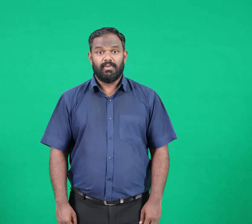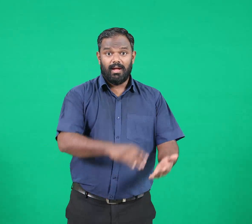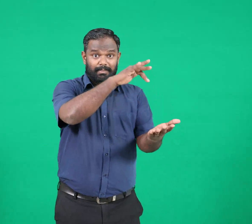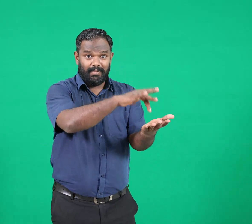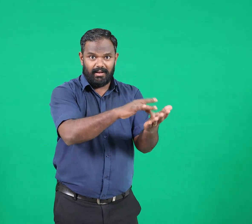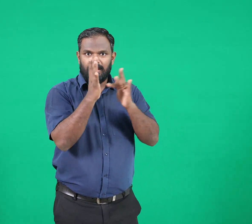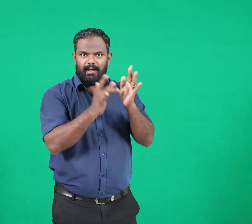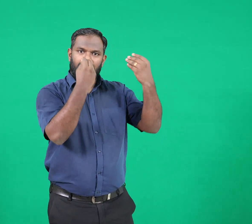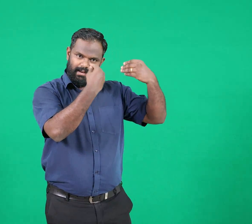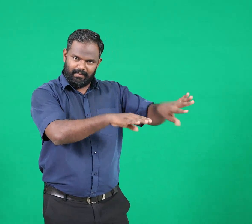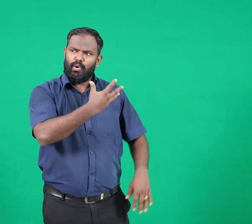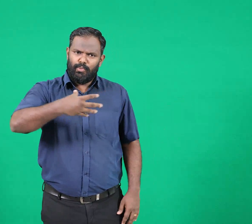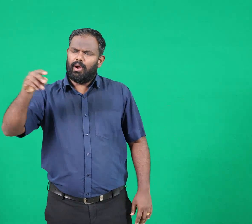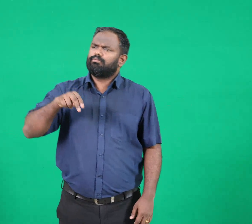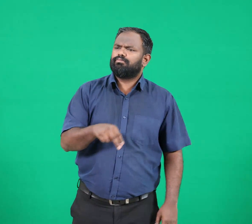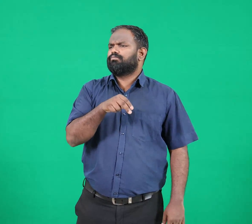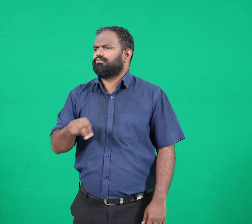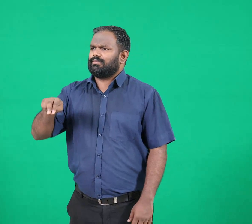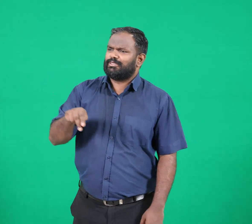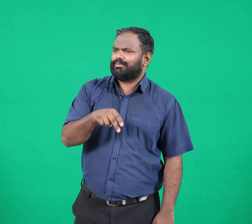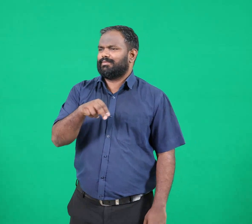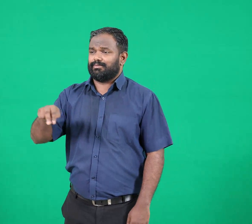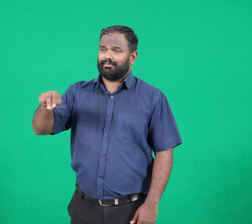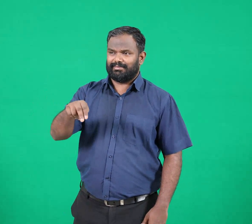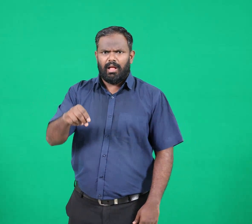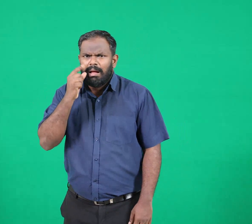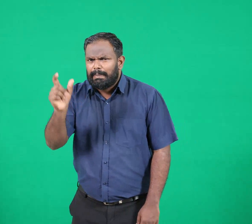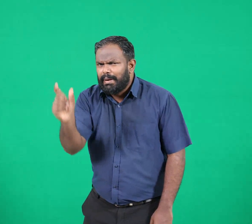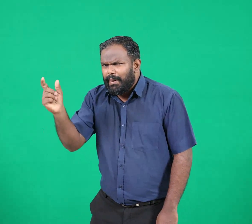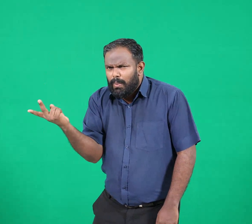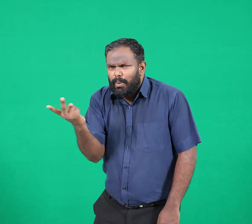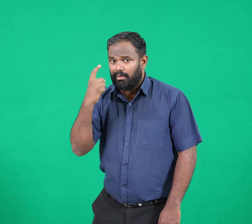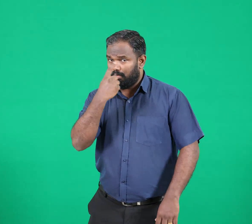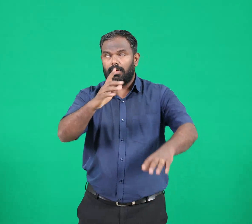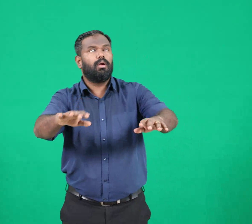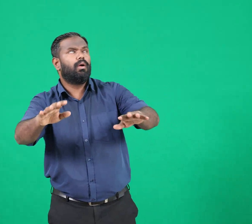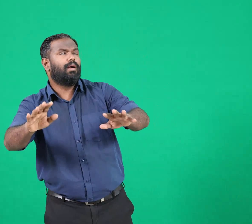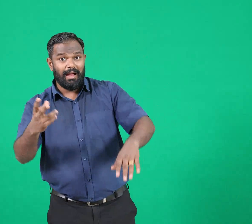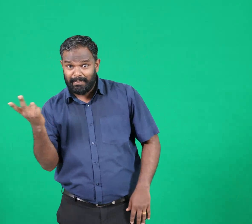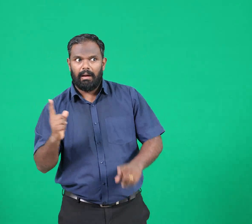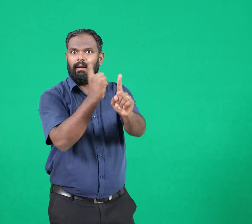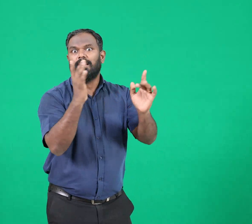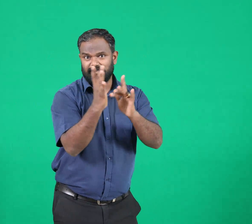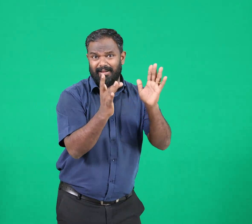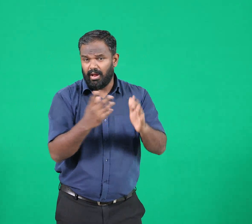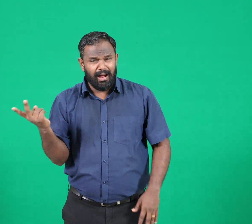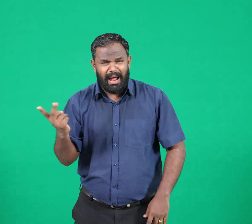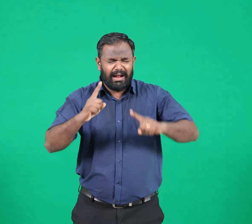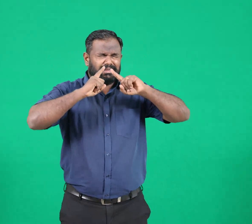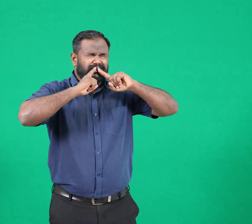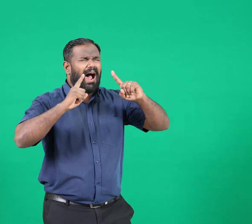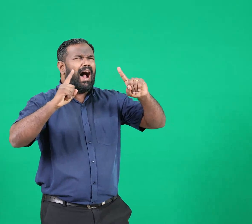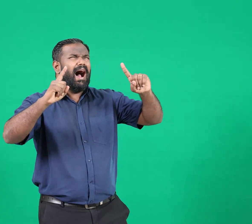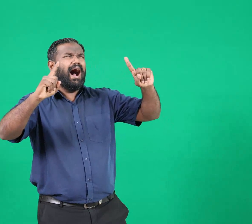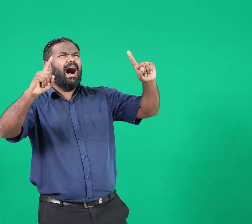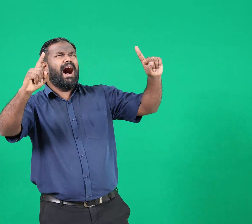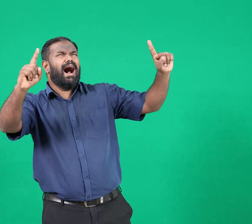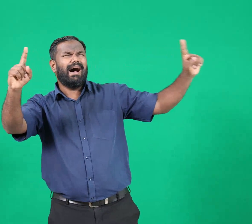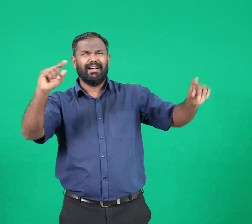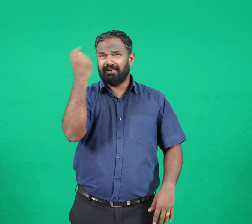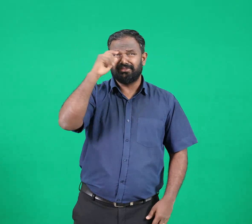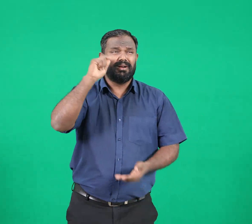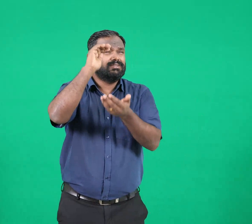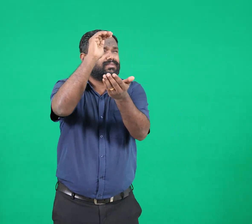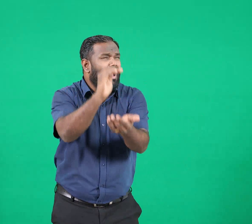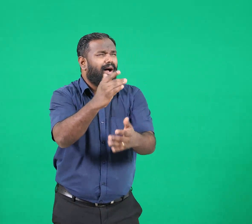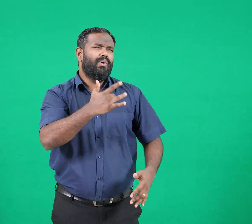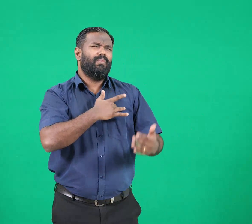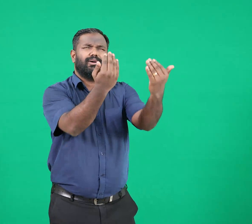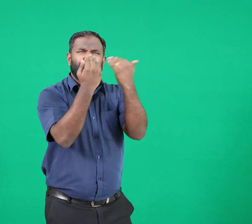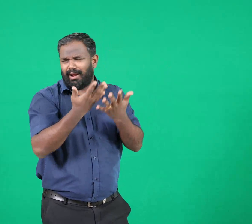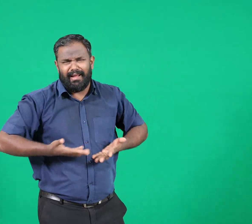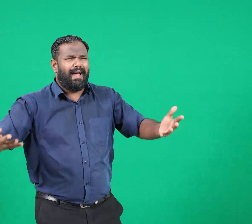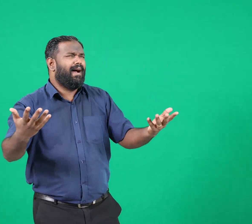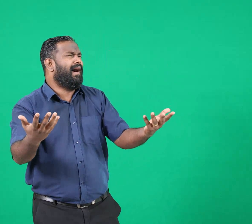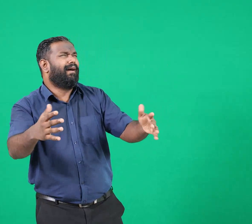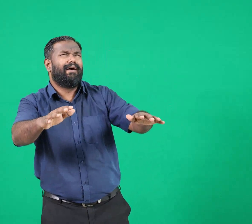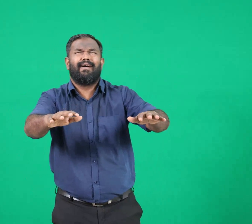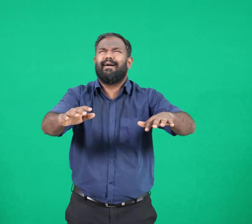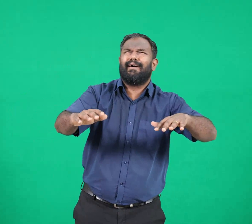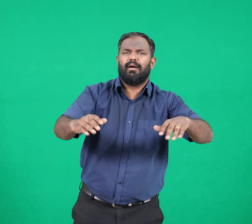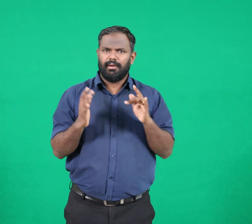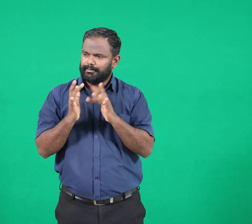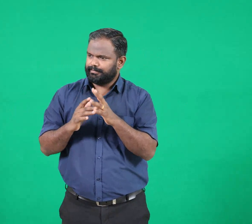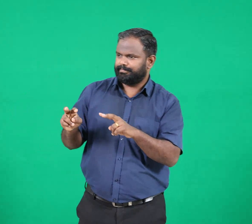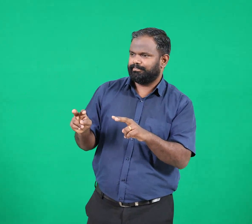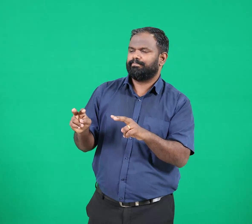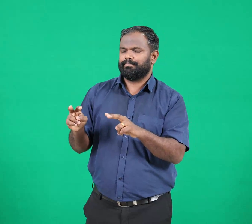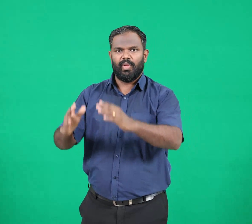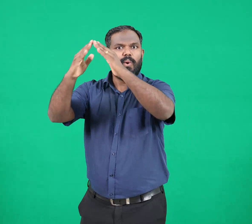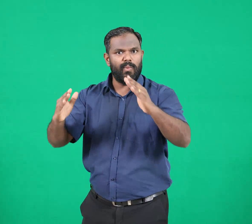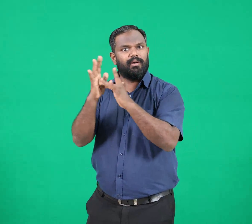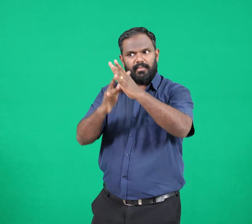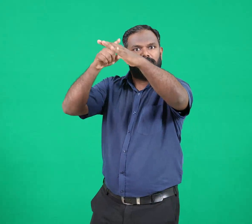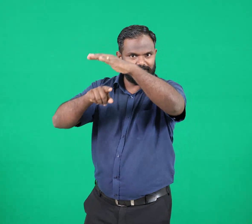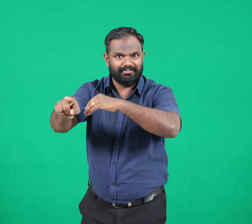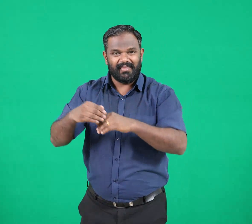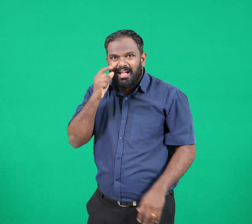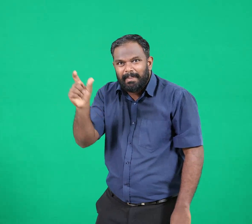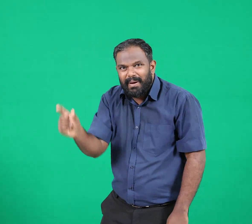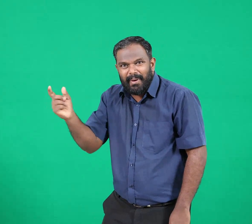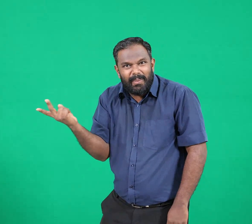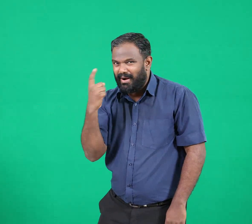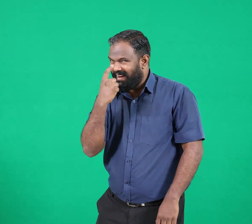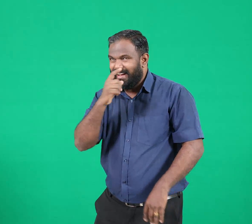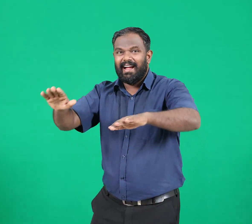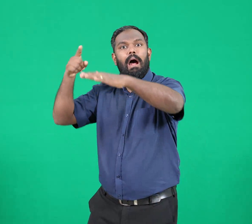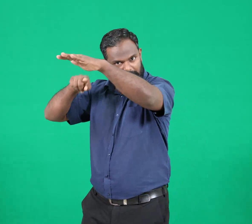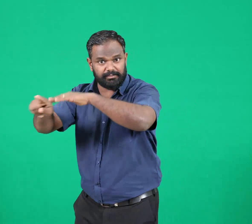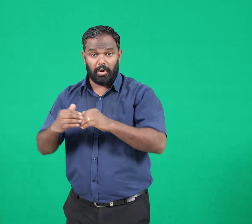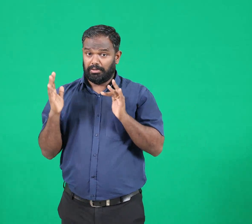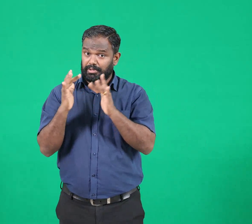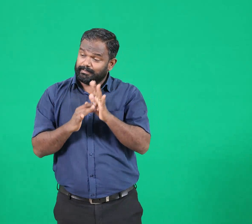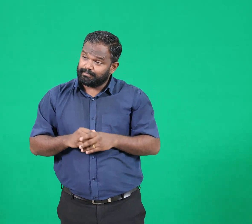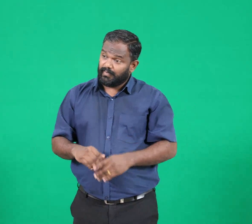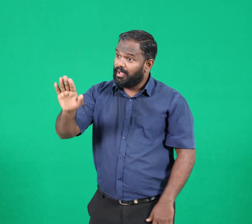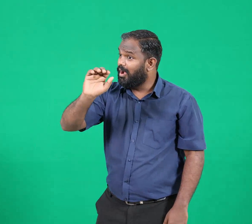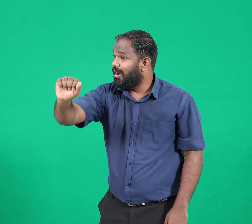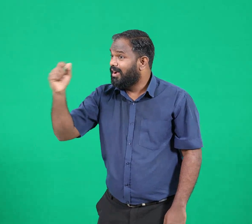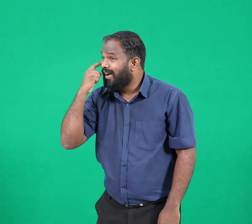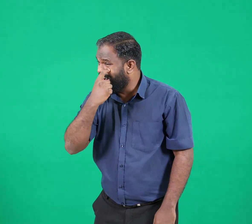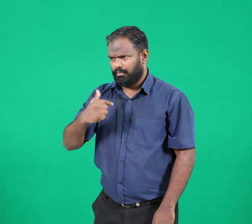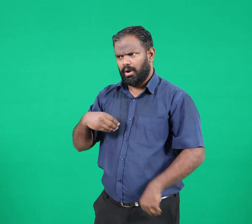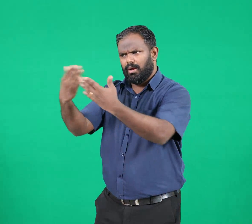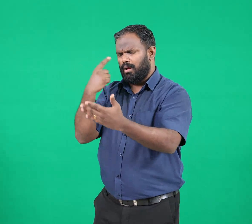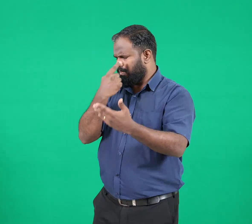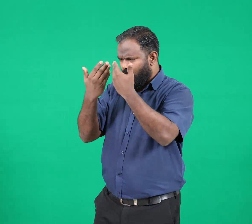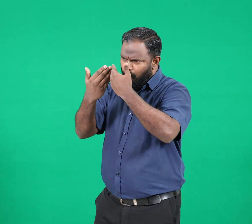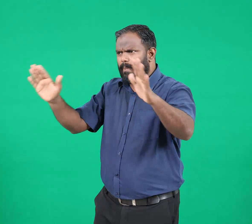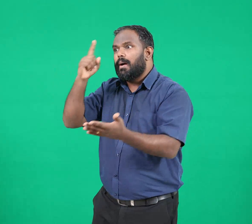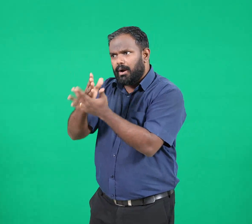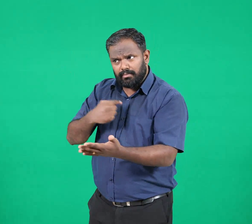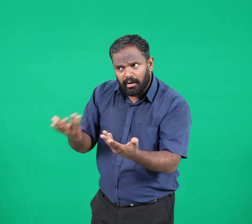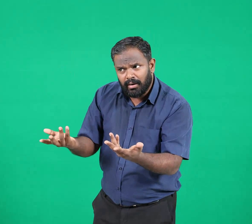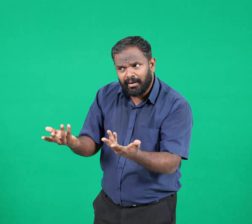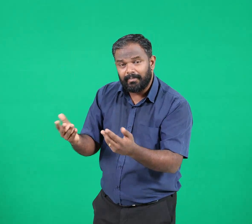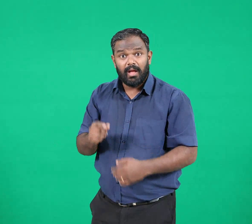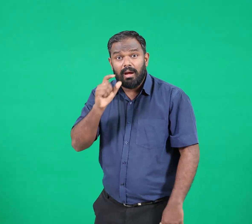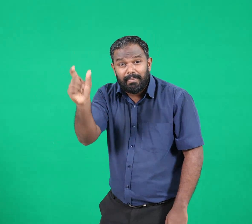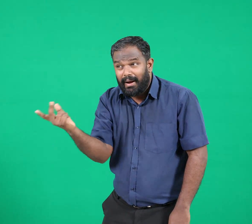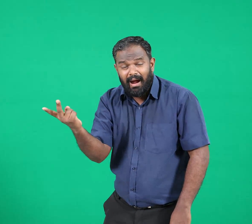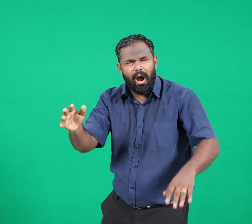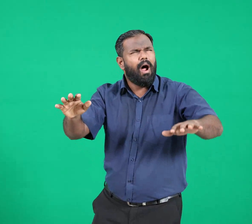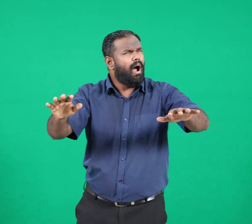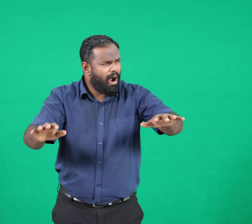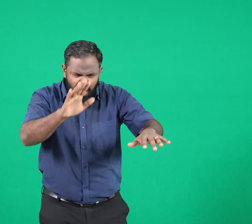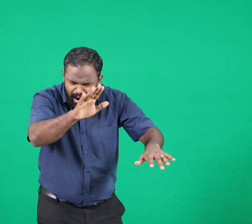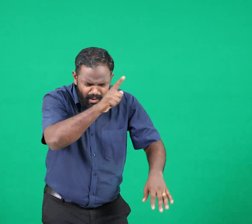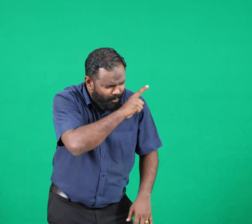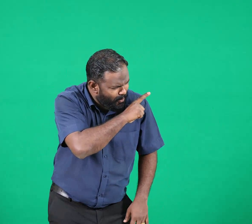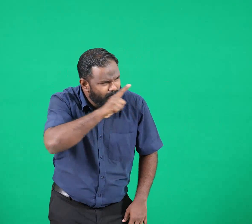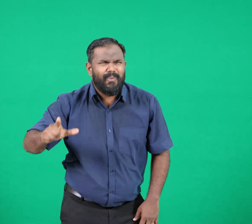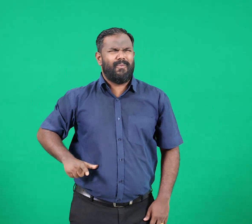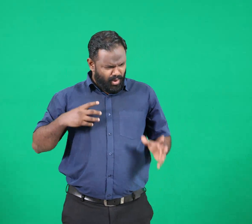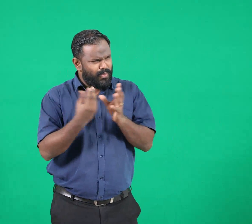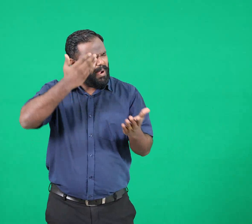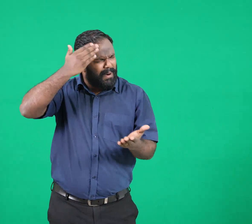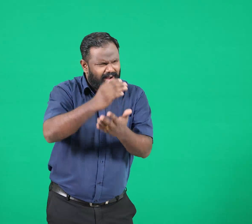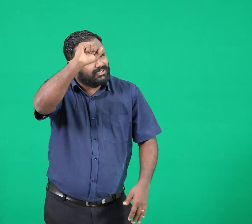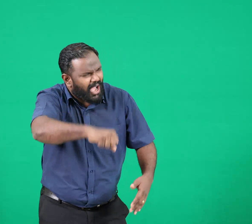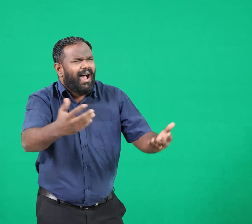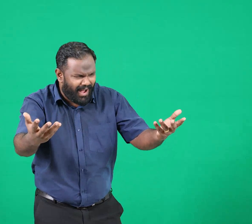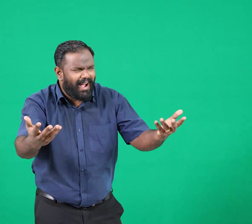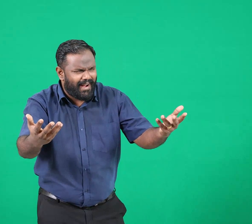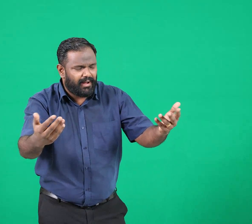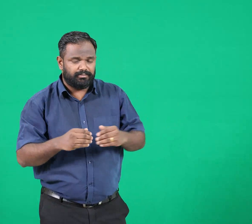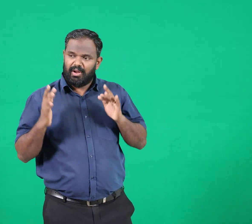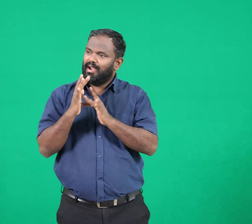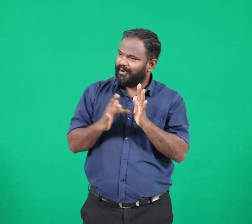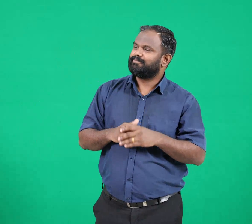As Jesus went on from there, two blind men followed Him, crying out, "Have mercy on us, Son of David!" After Jesus had entered the house, the blind men came to Him. " Do you believe that I am able to do this?" He asked. "Yes, Lord," they answered.